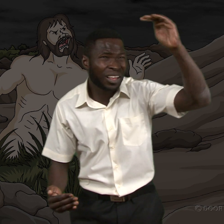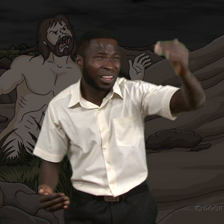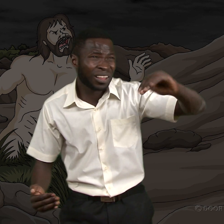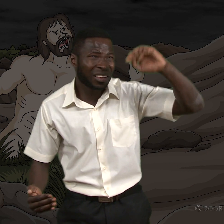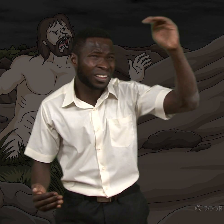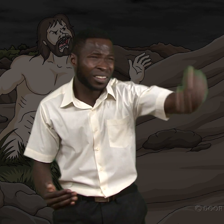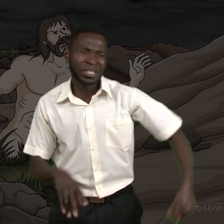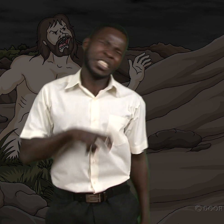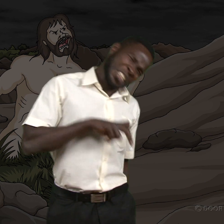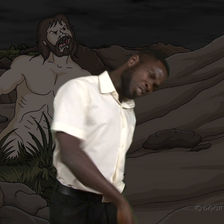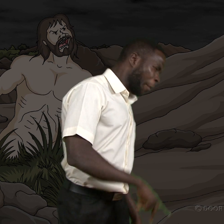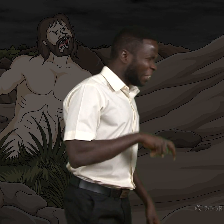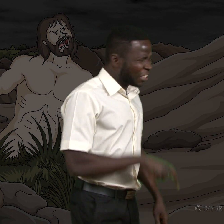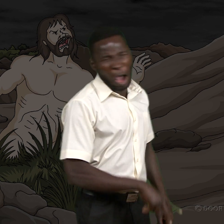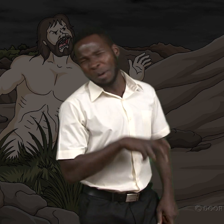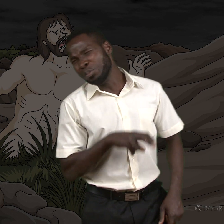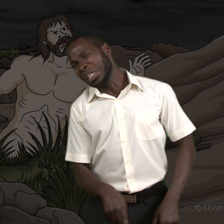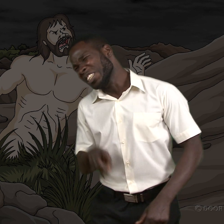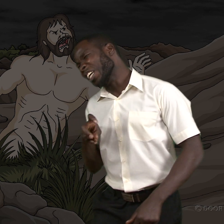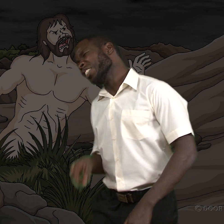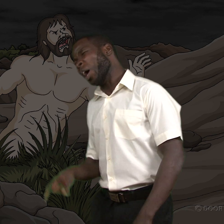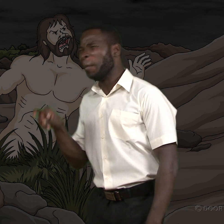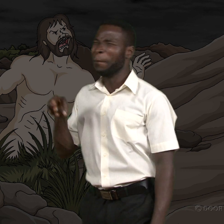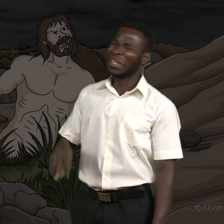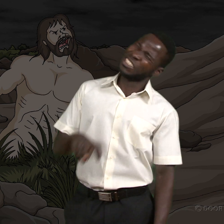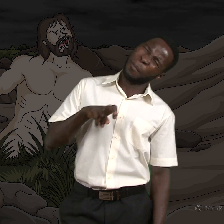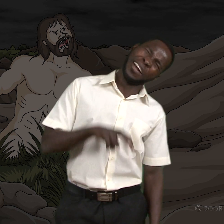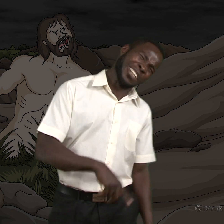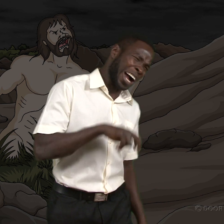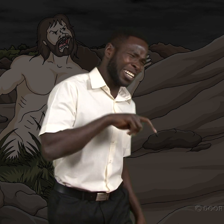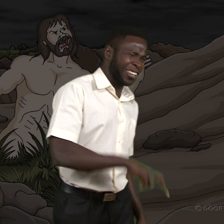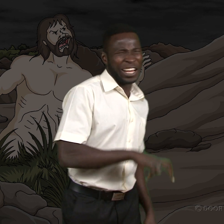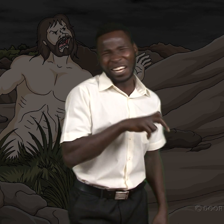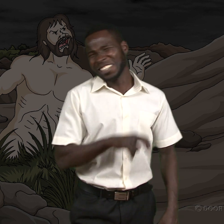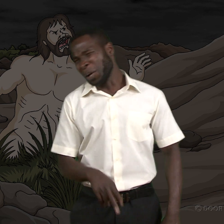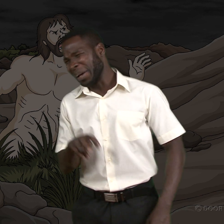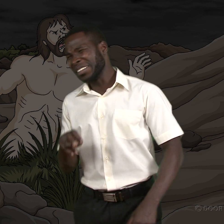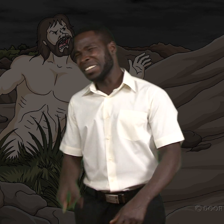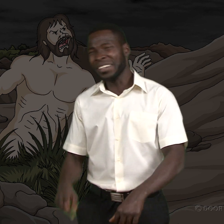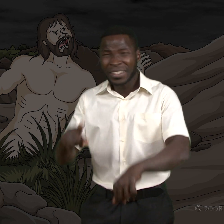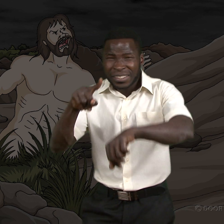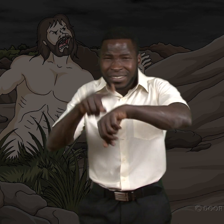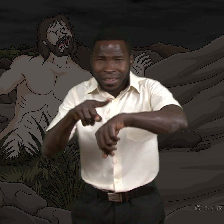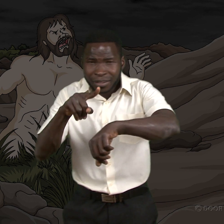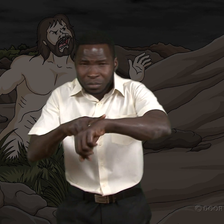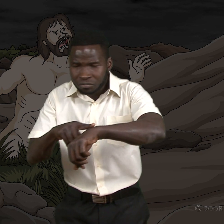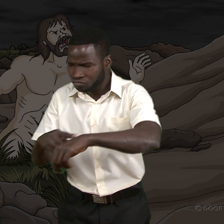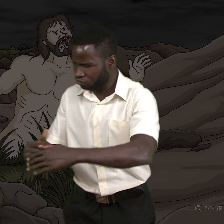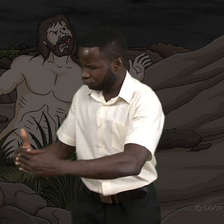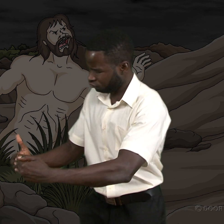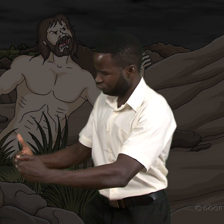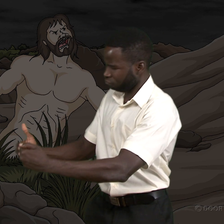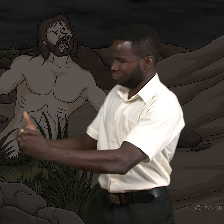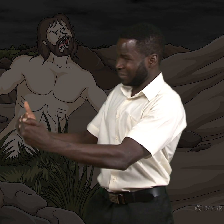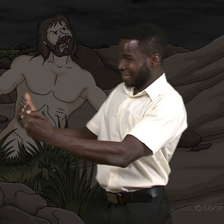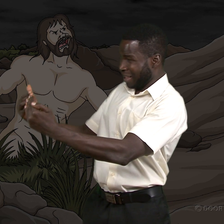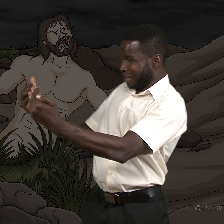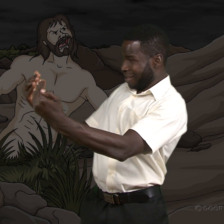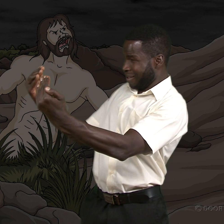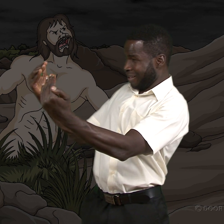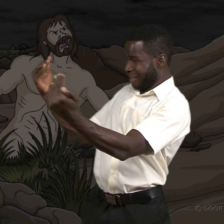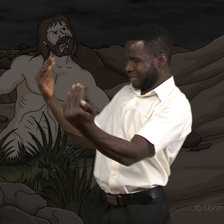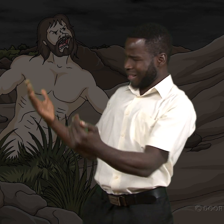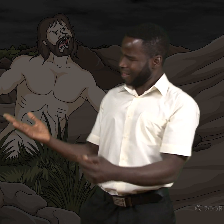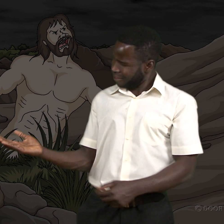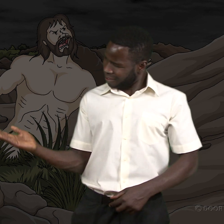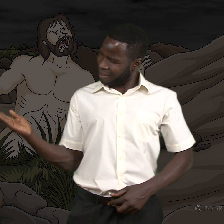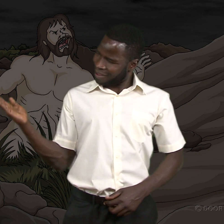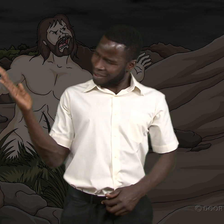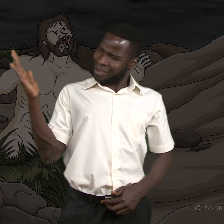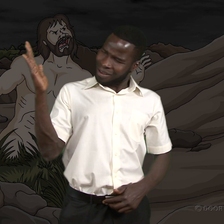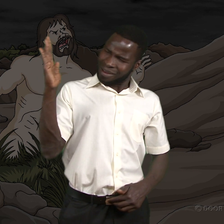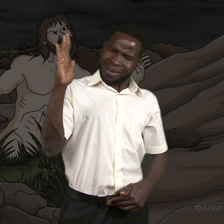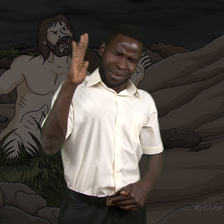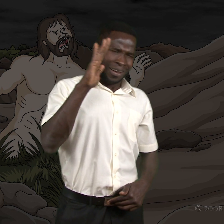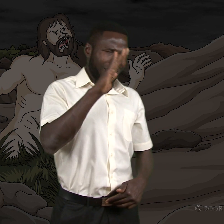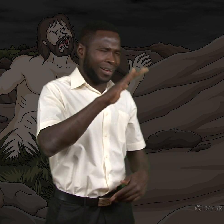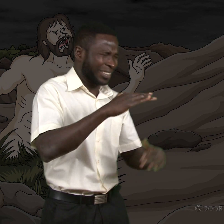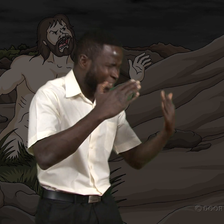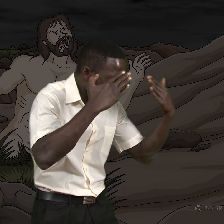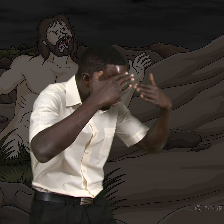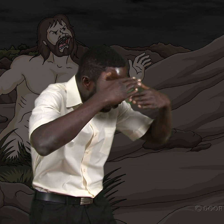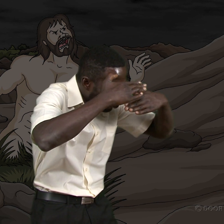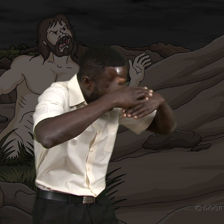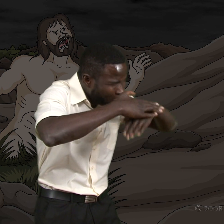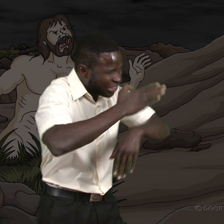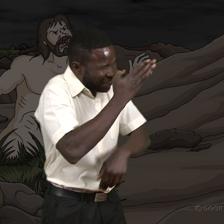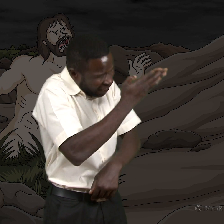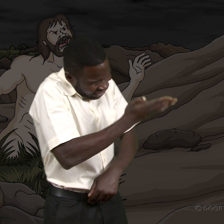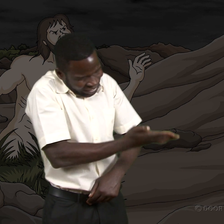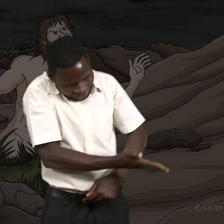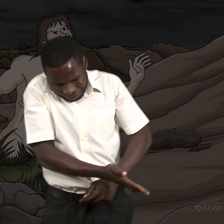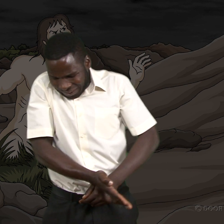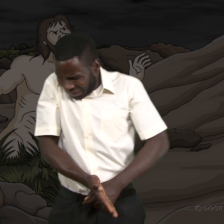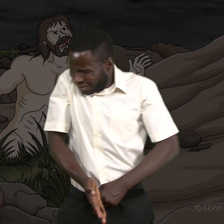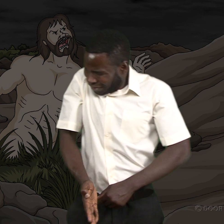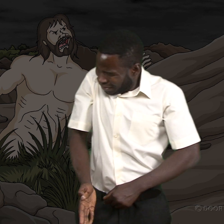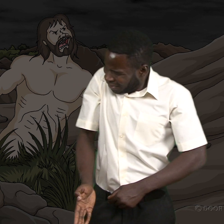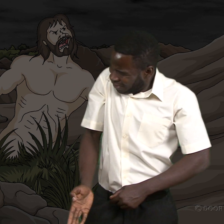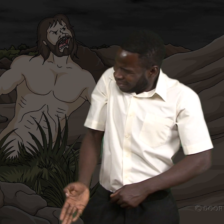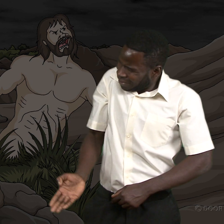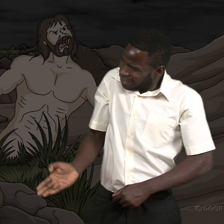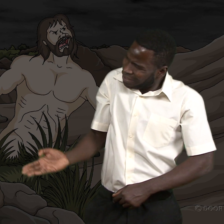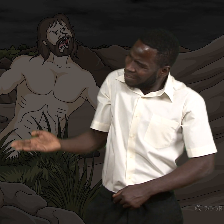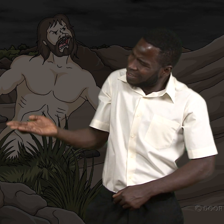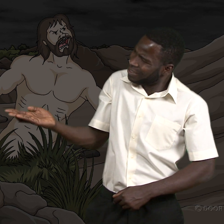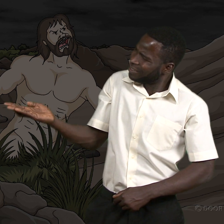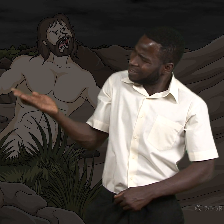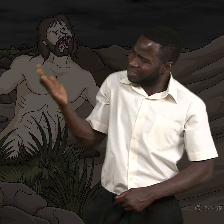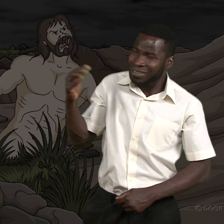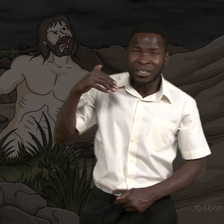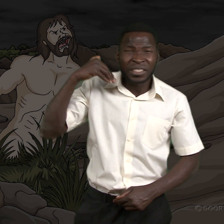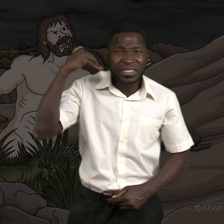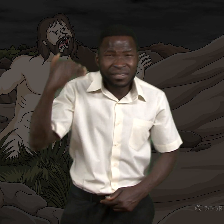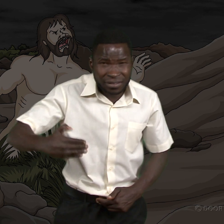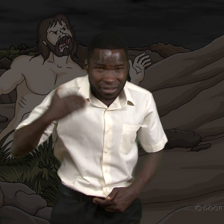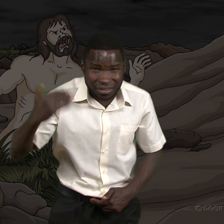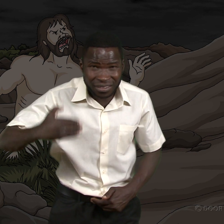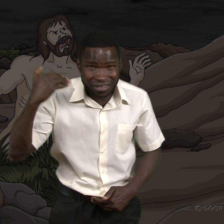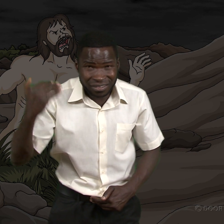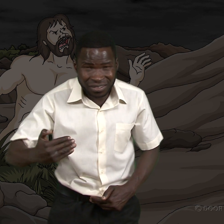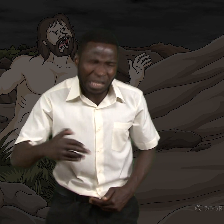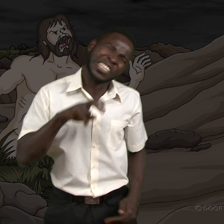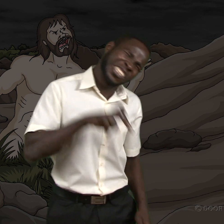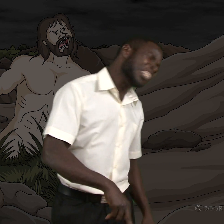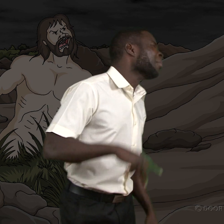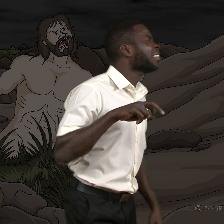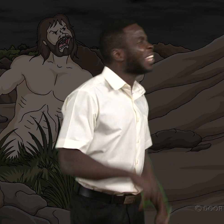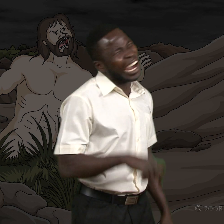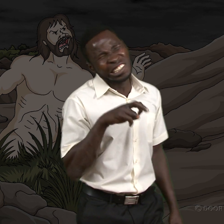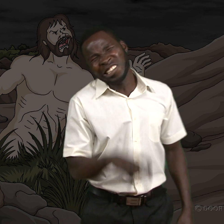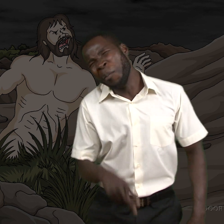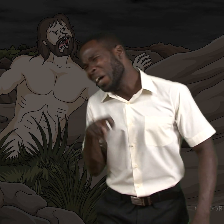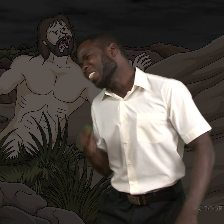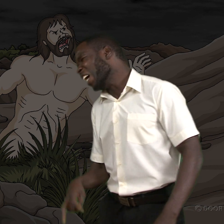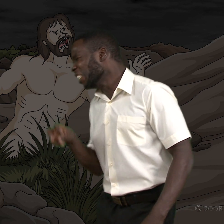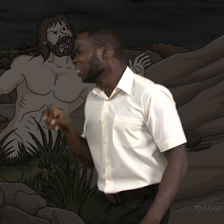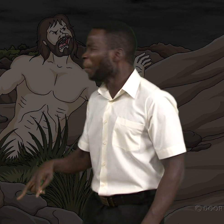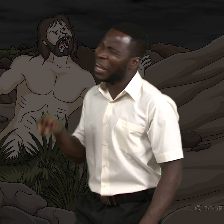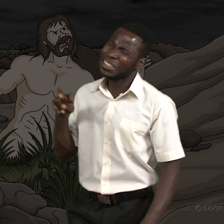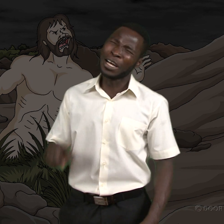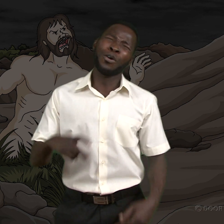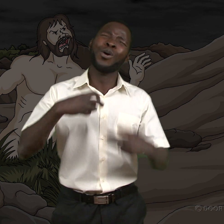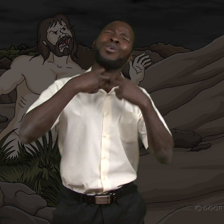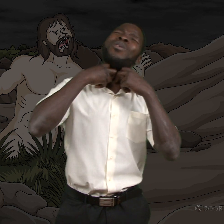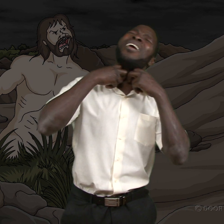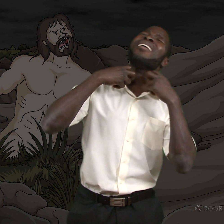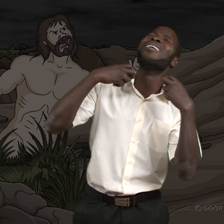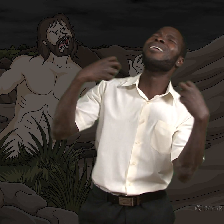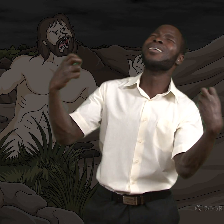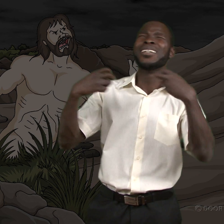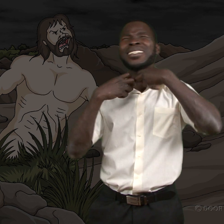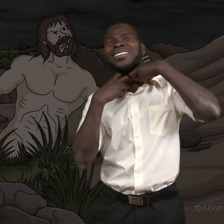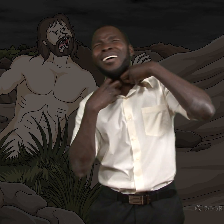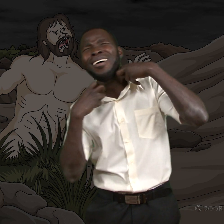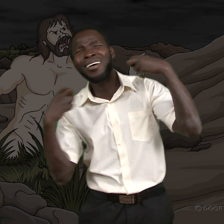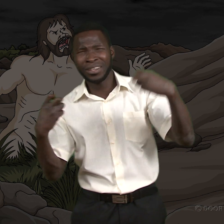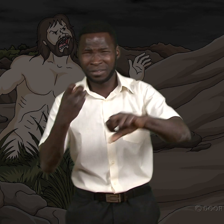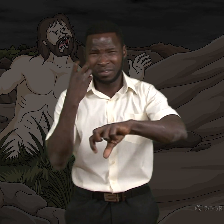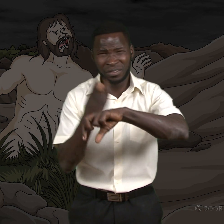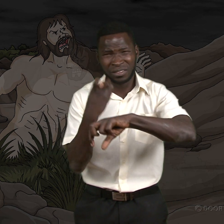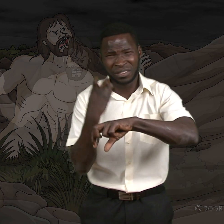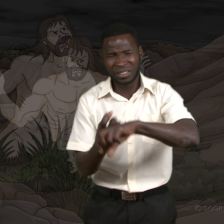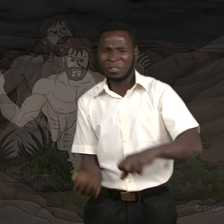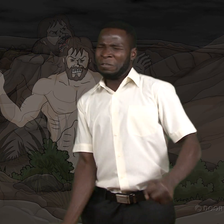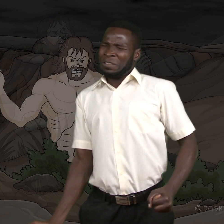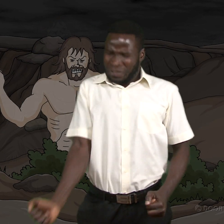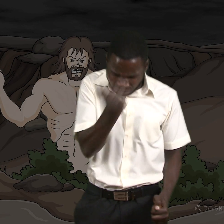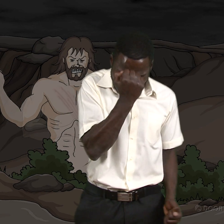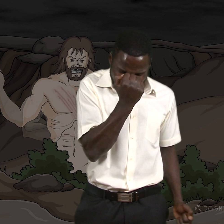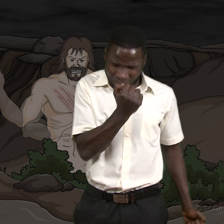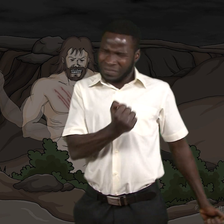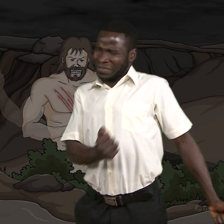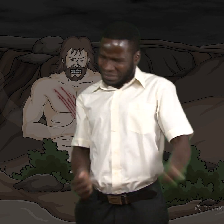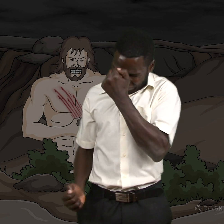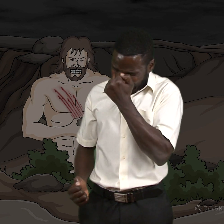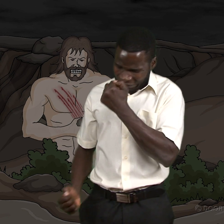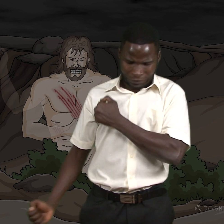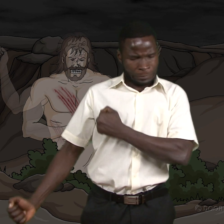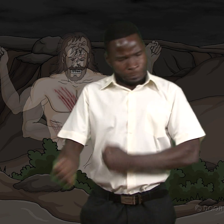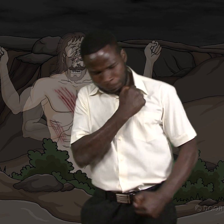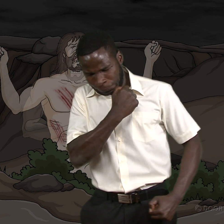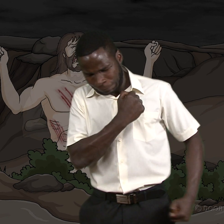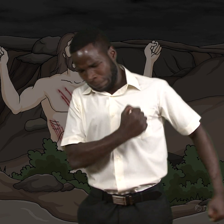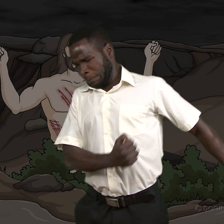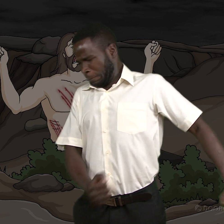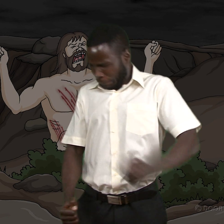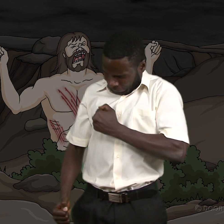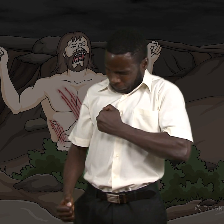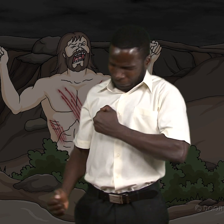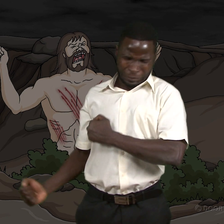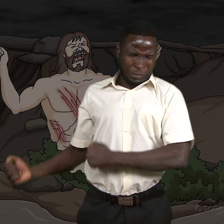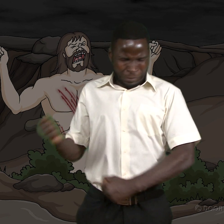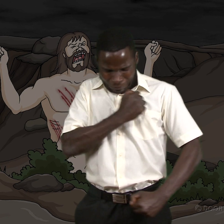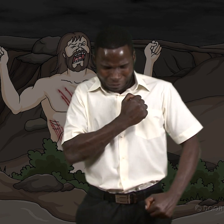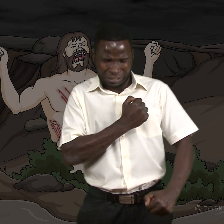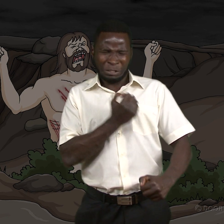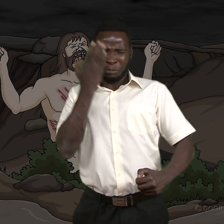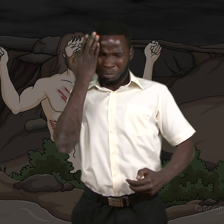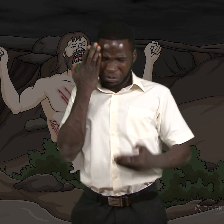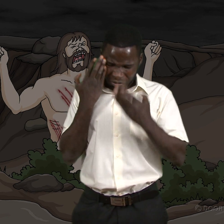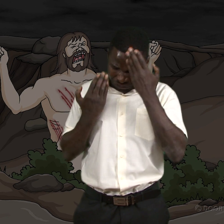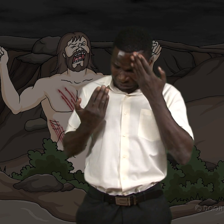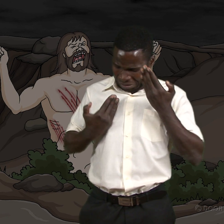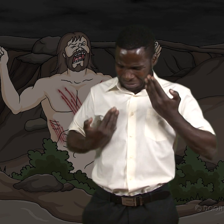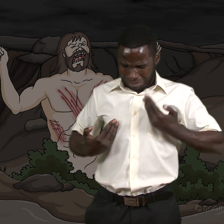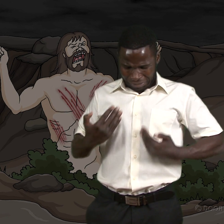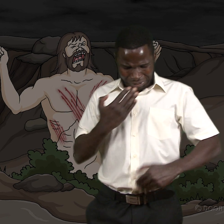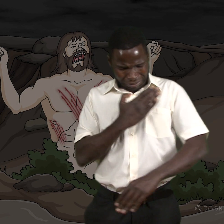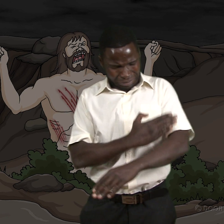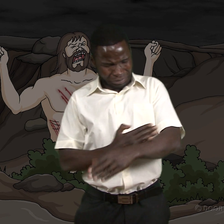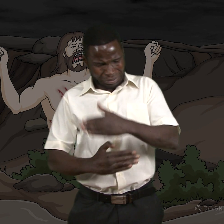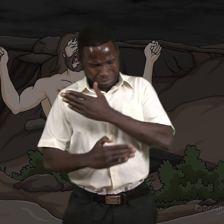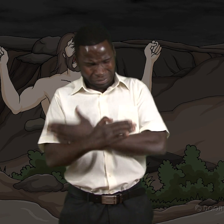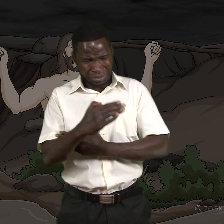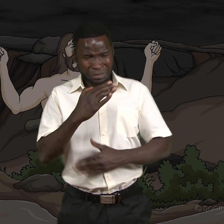Though he was often bound with chains and shackles, he had broken the chains and shattered the shackles.